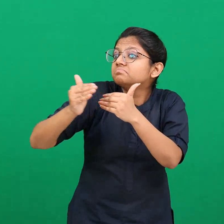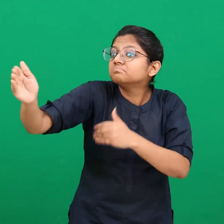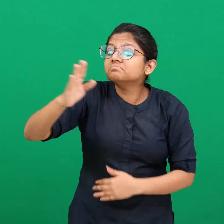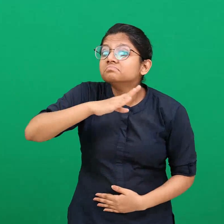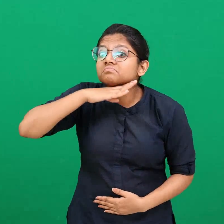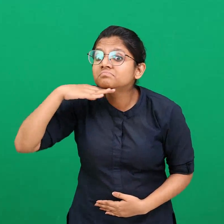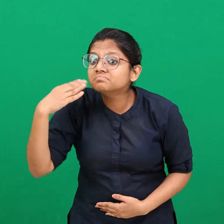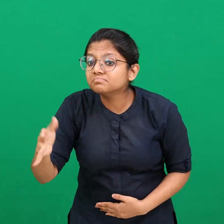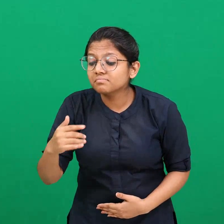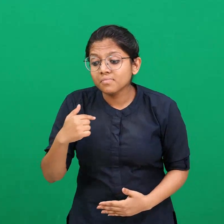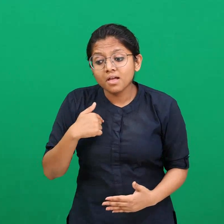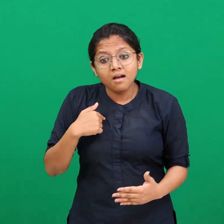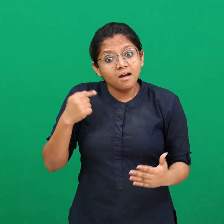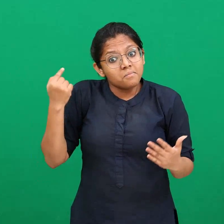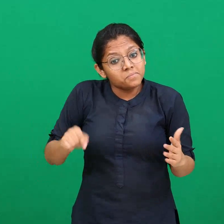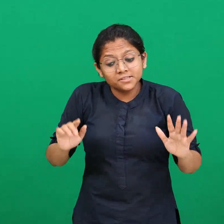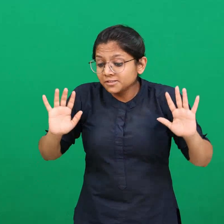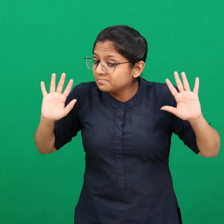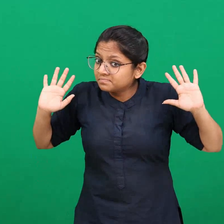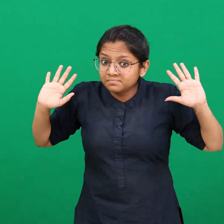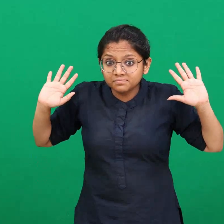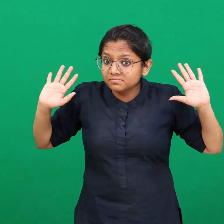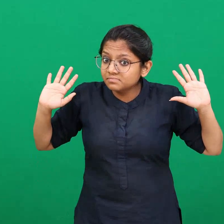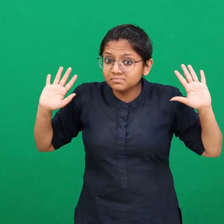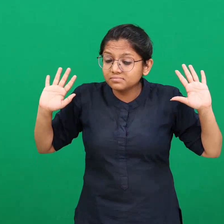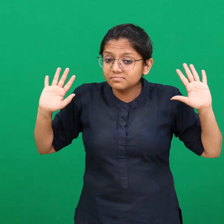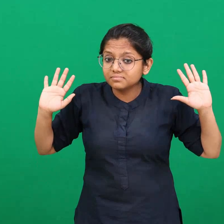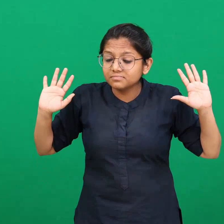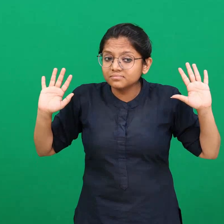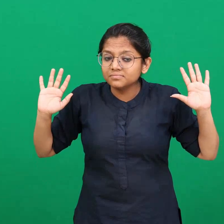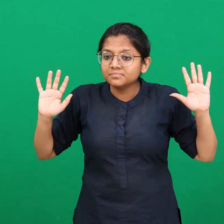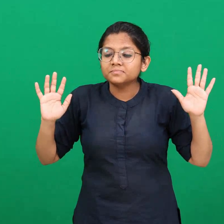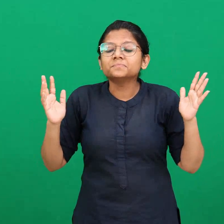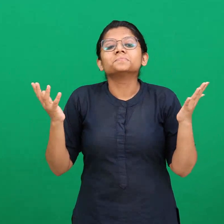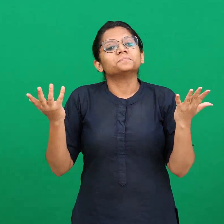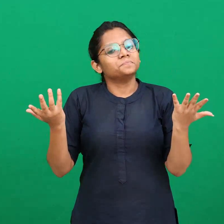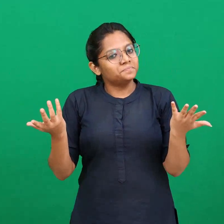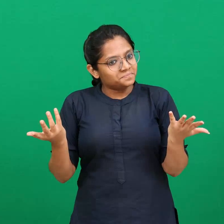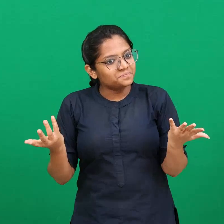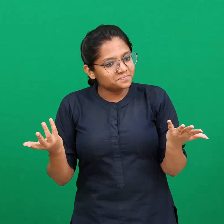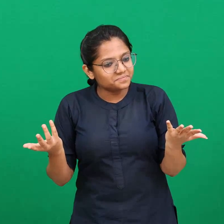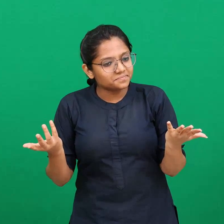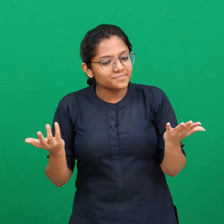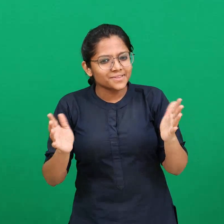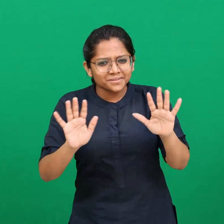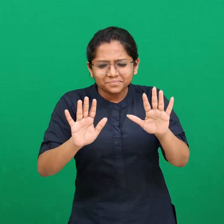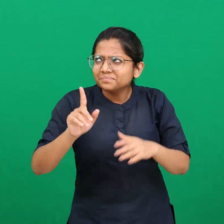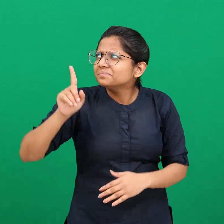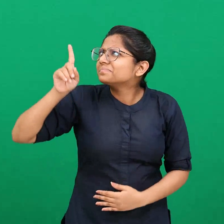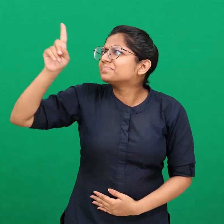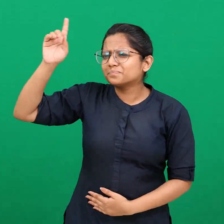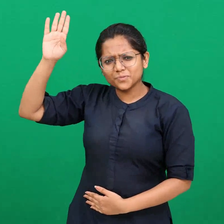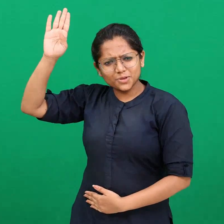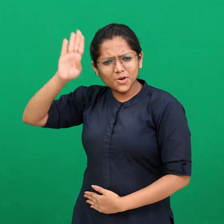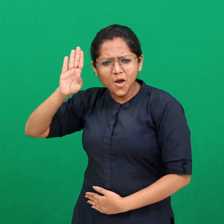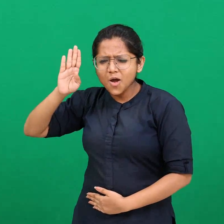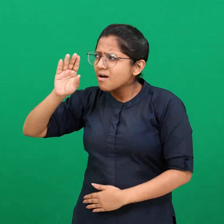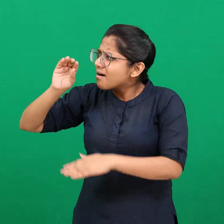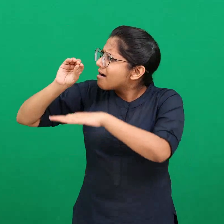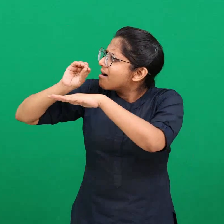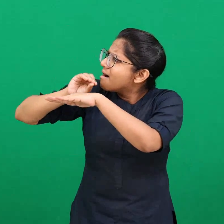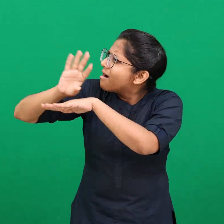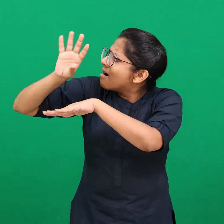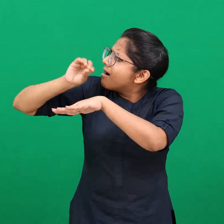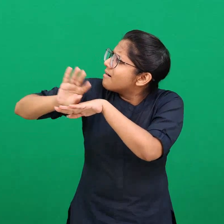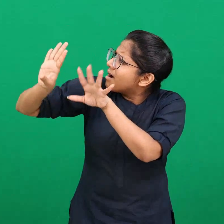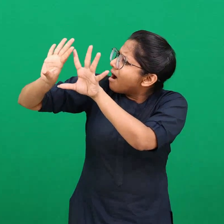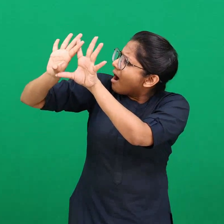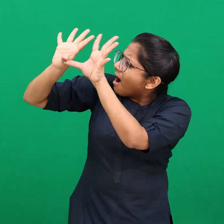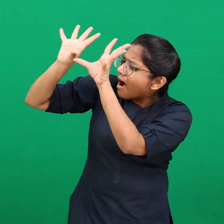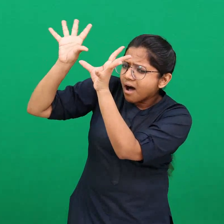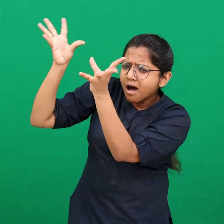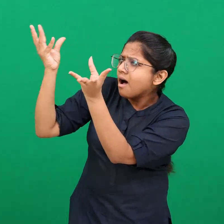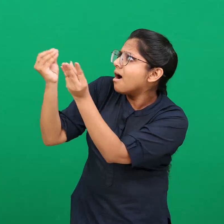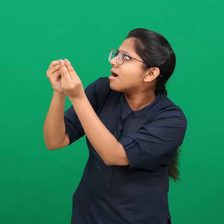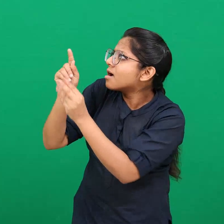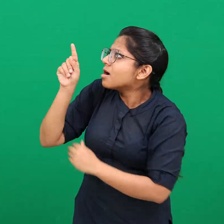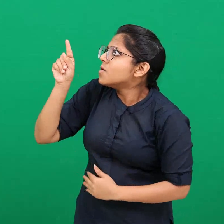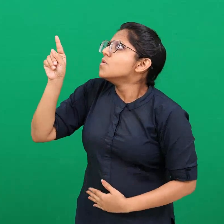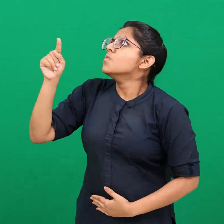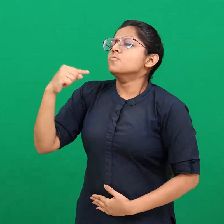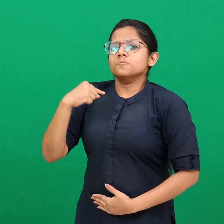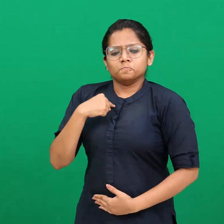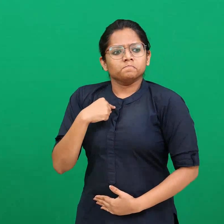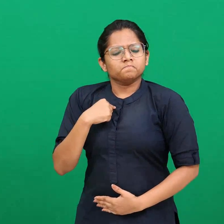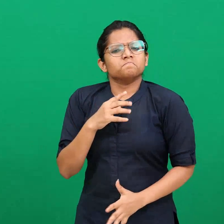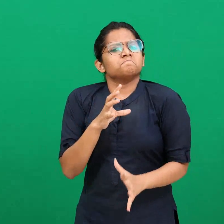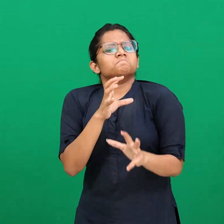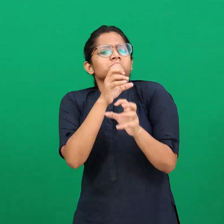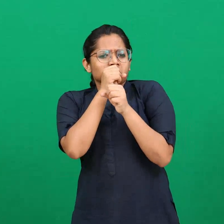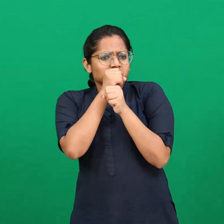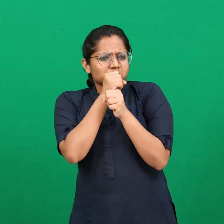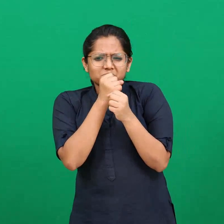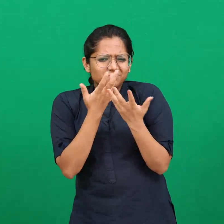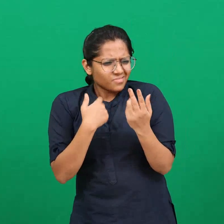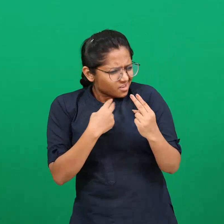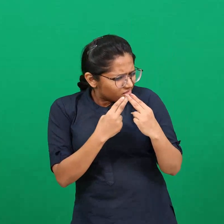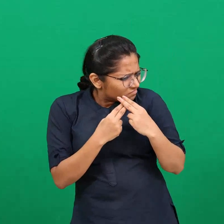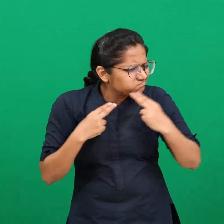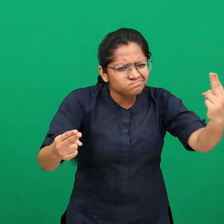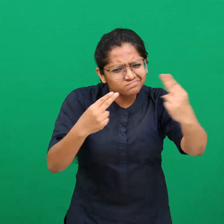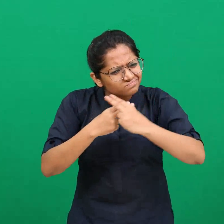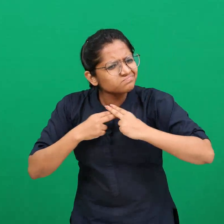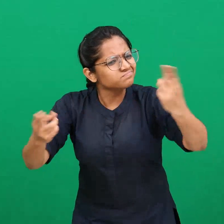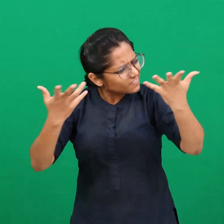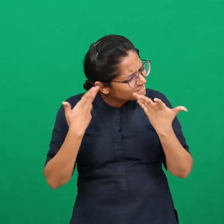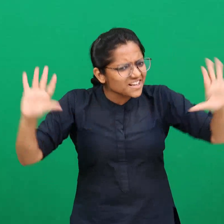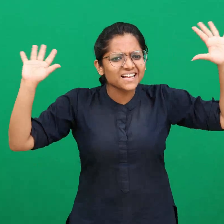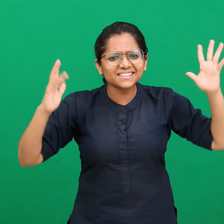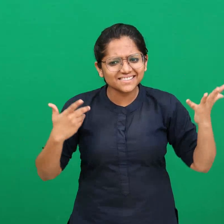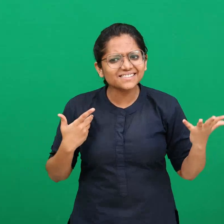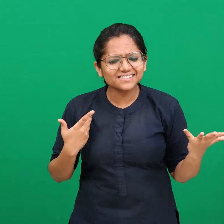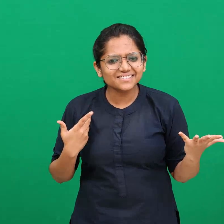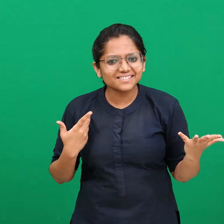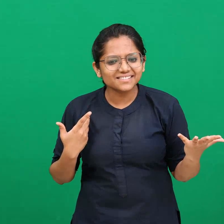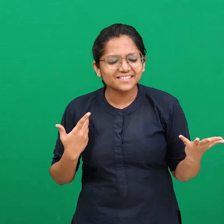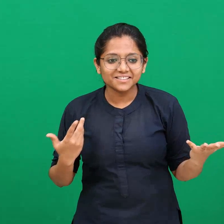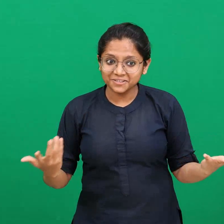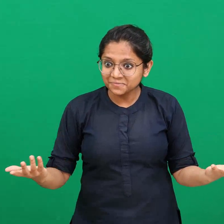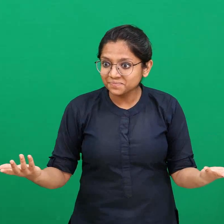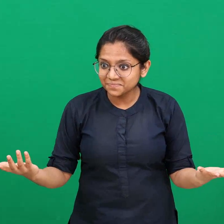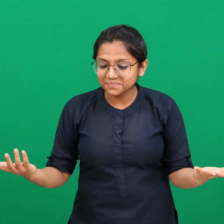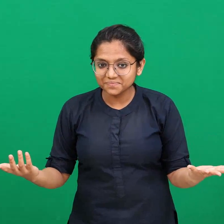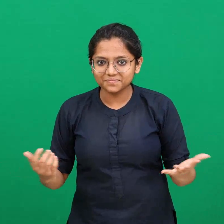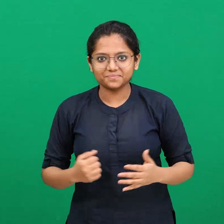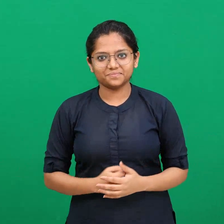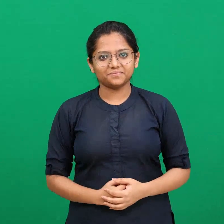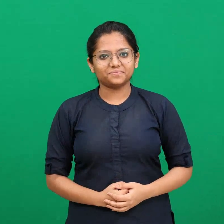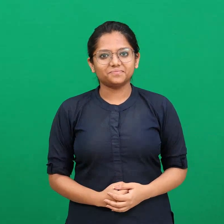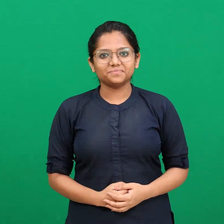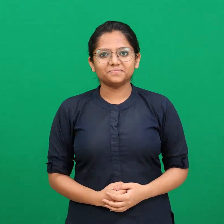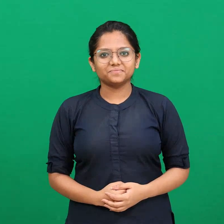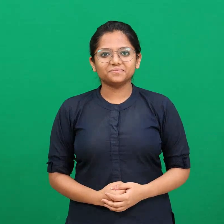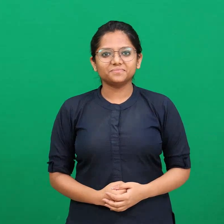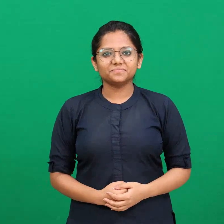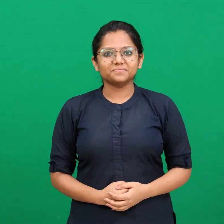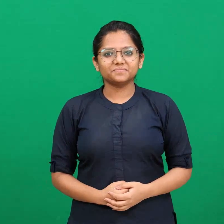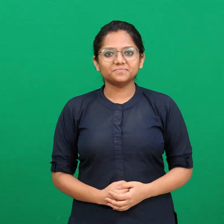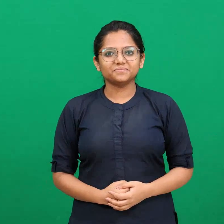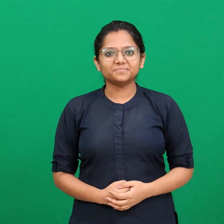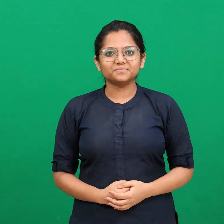For I did not shrink back from declaring to you the whole will of God.